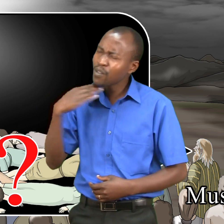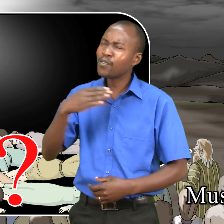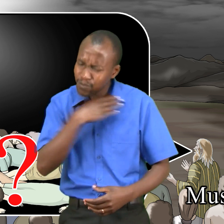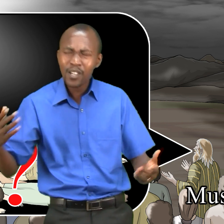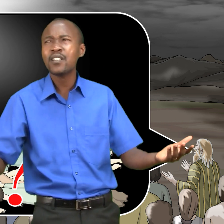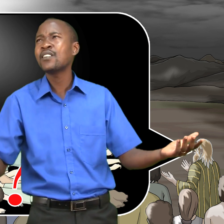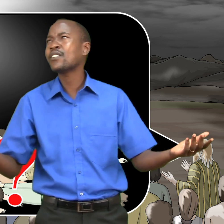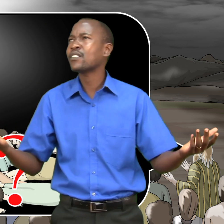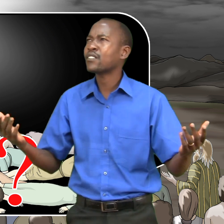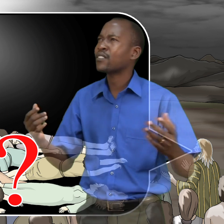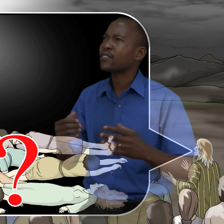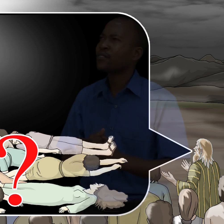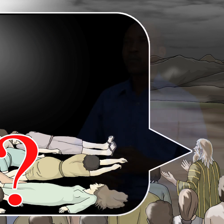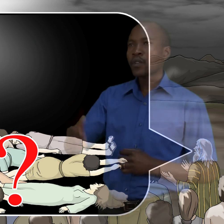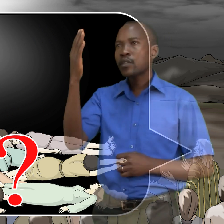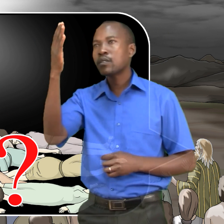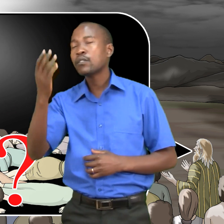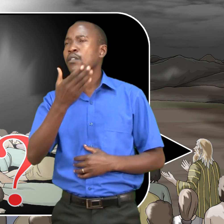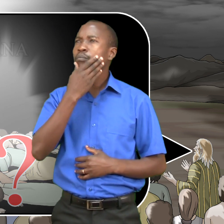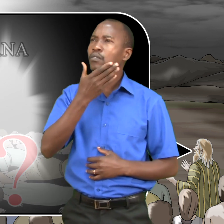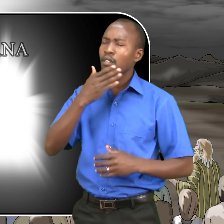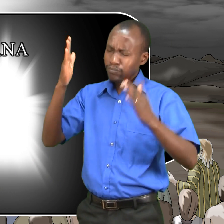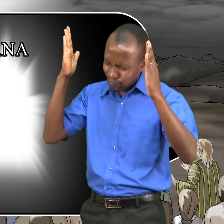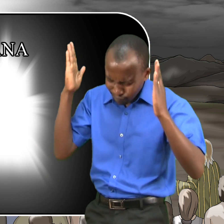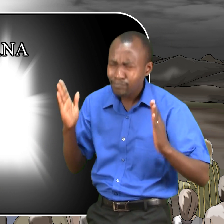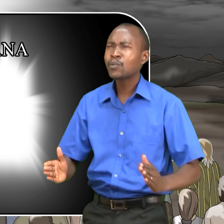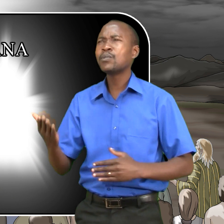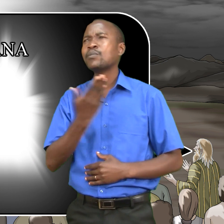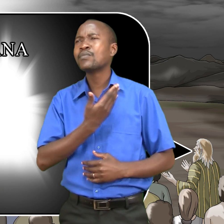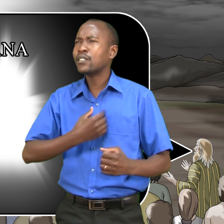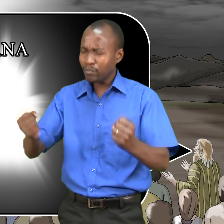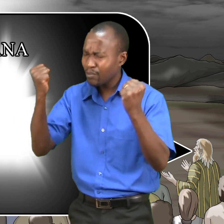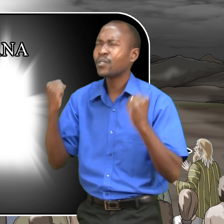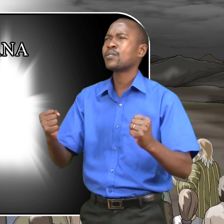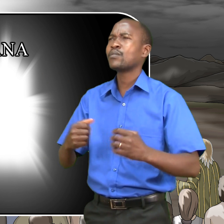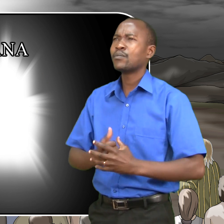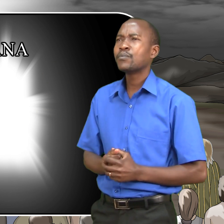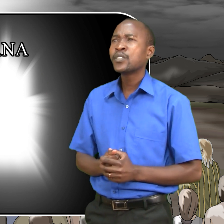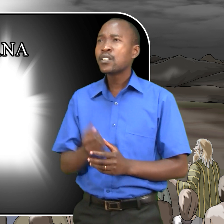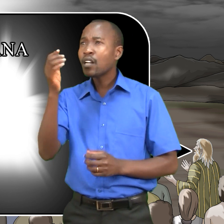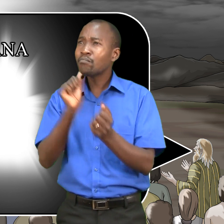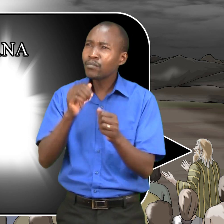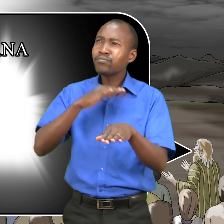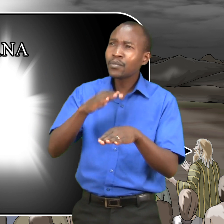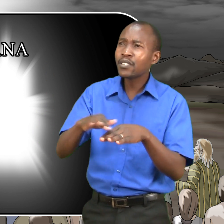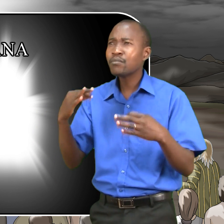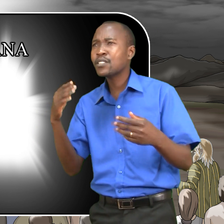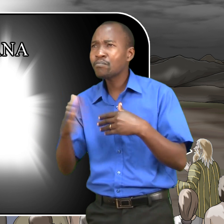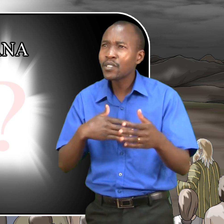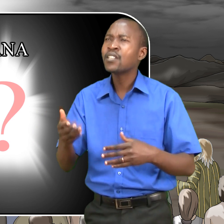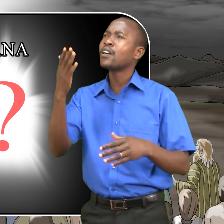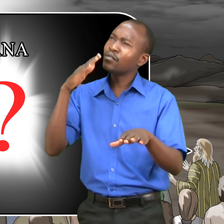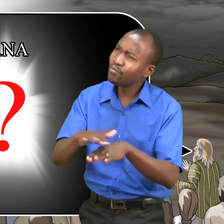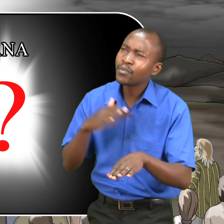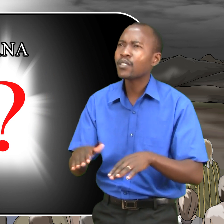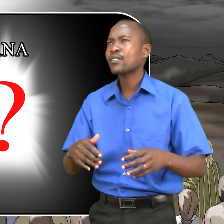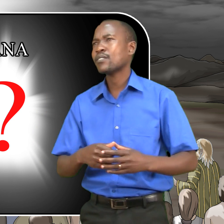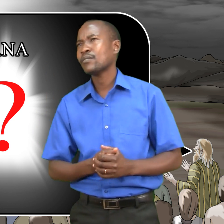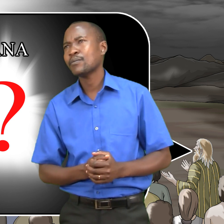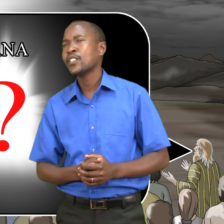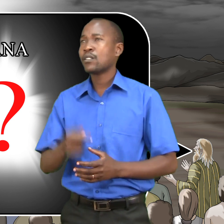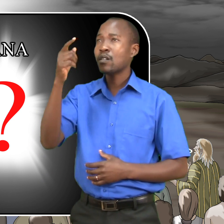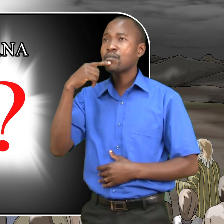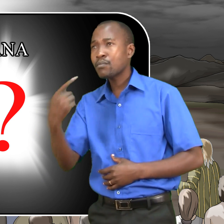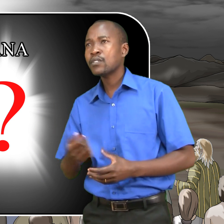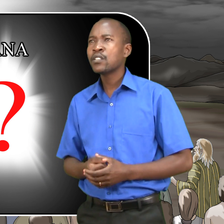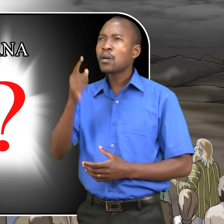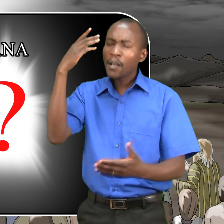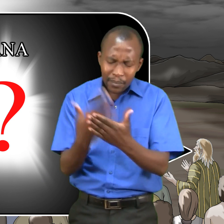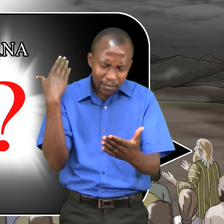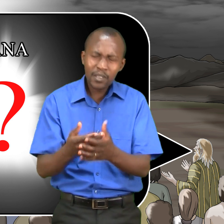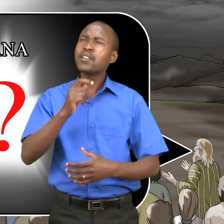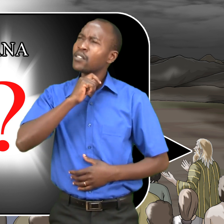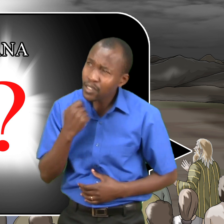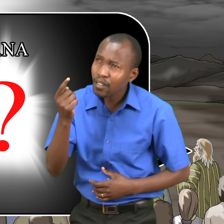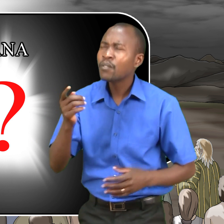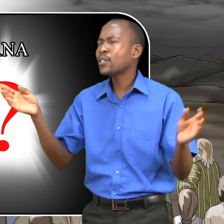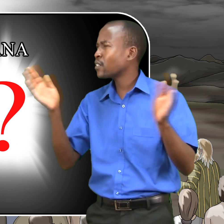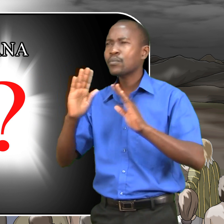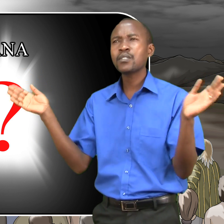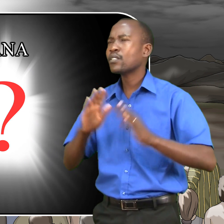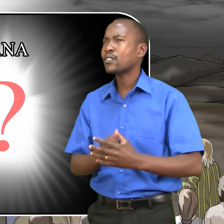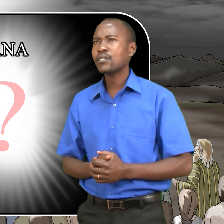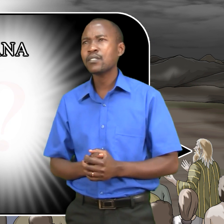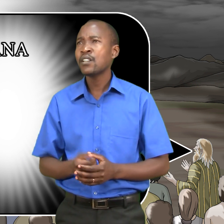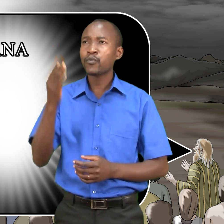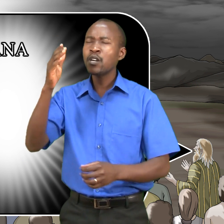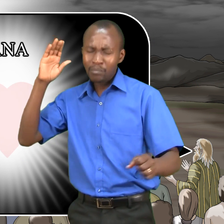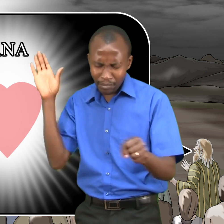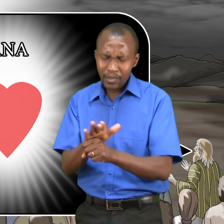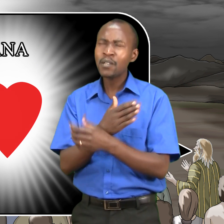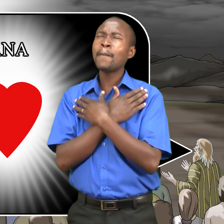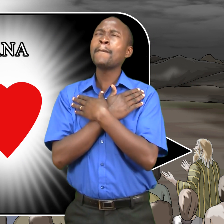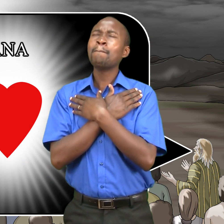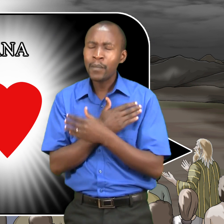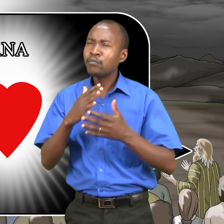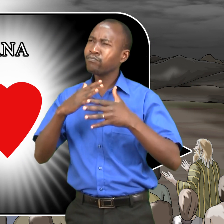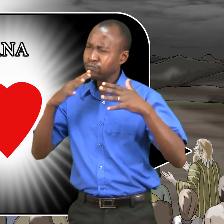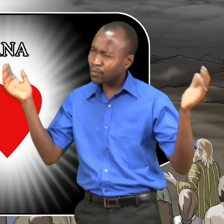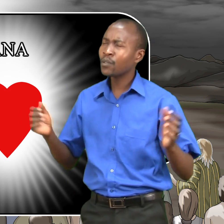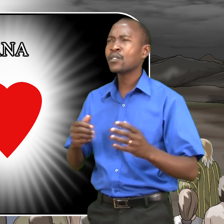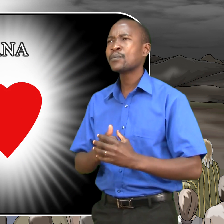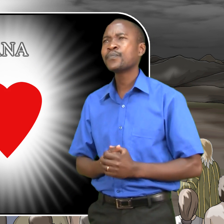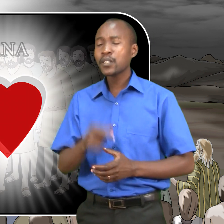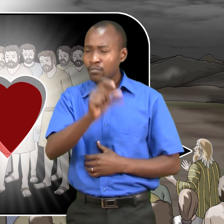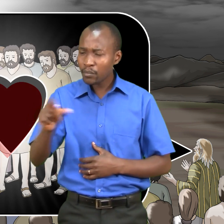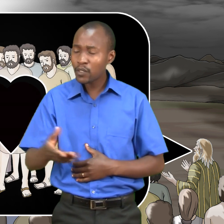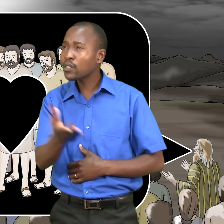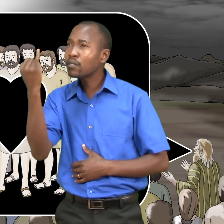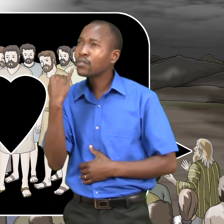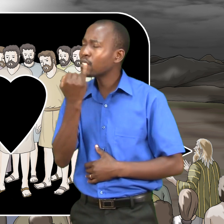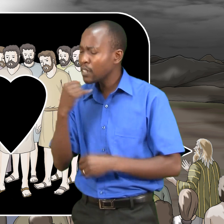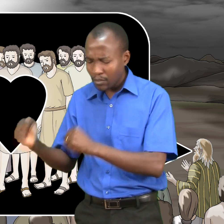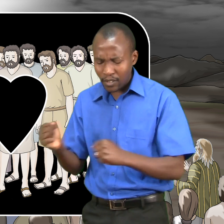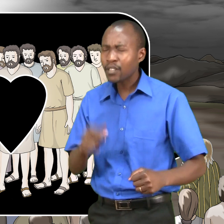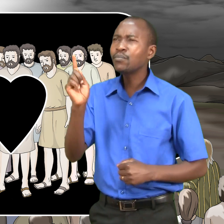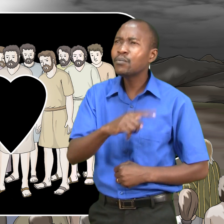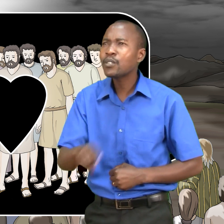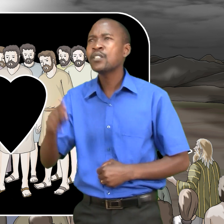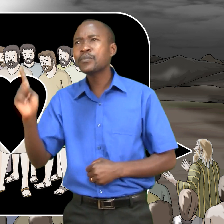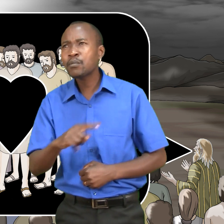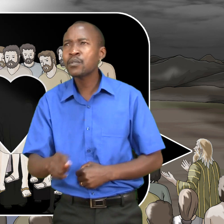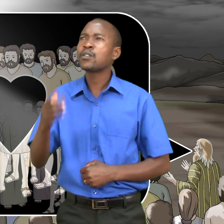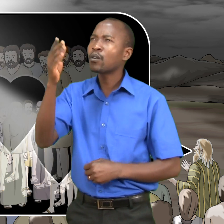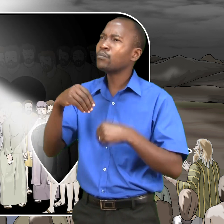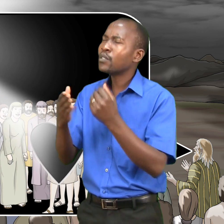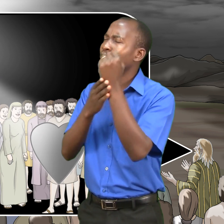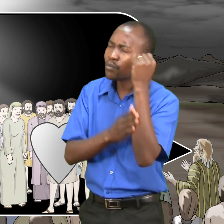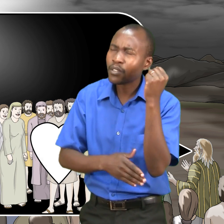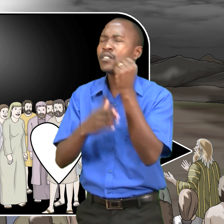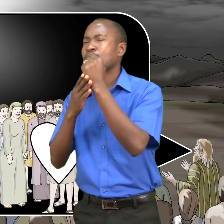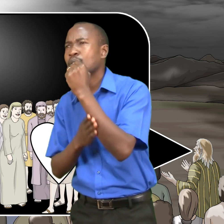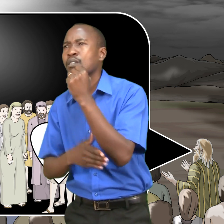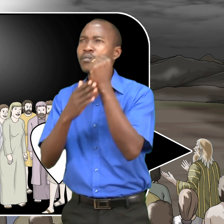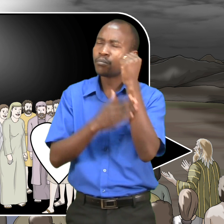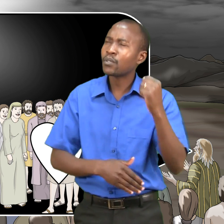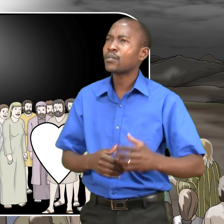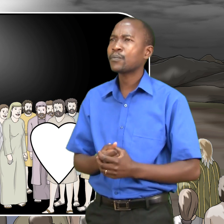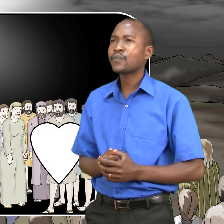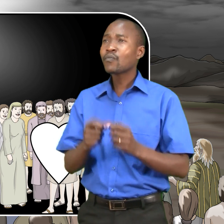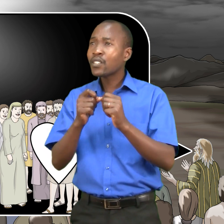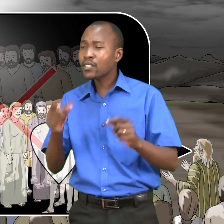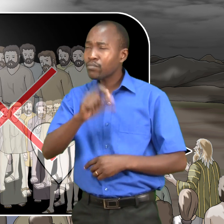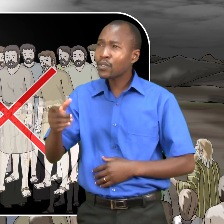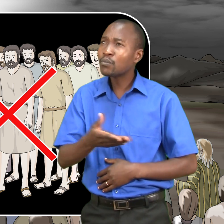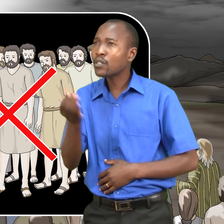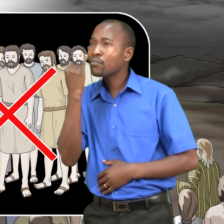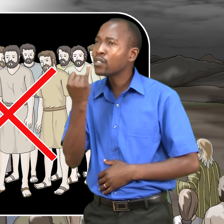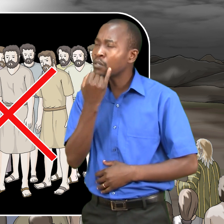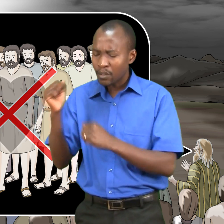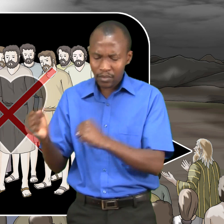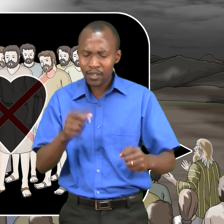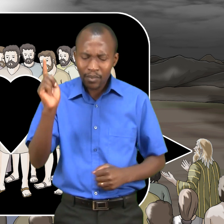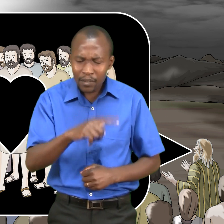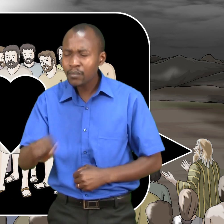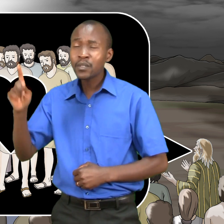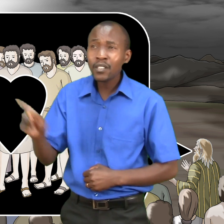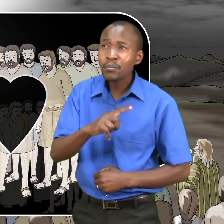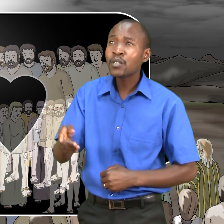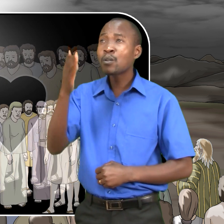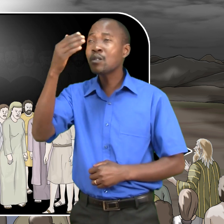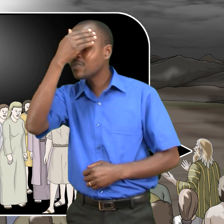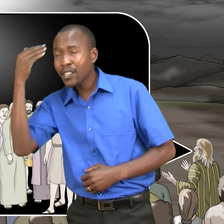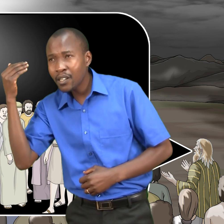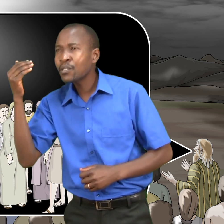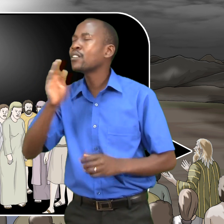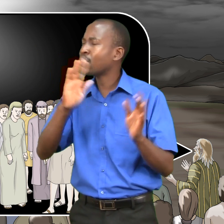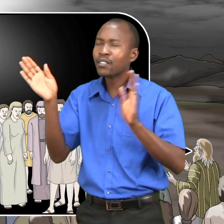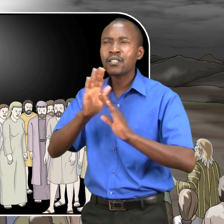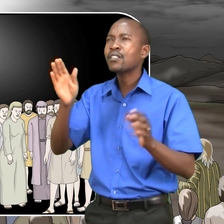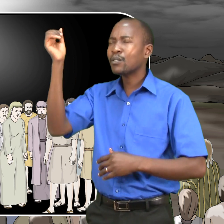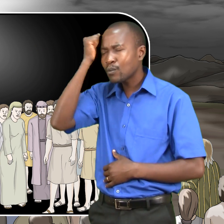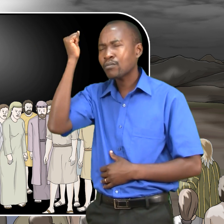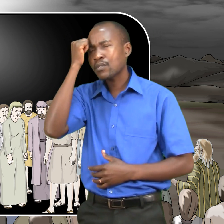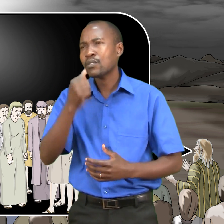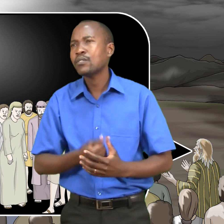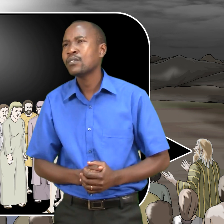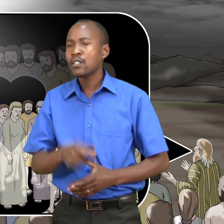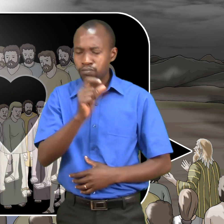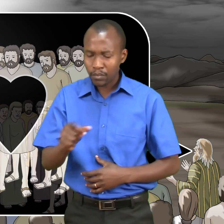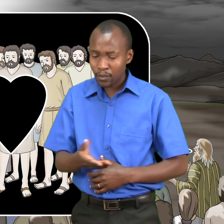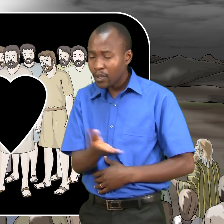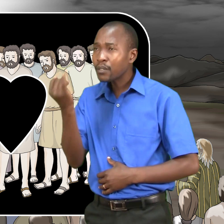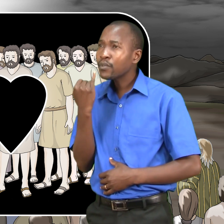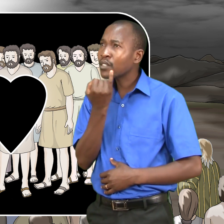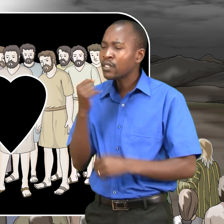So now I pray, may the power of my Lord be magnified, just as You have declared: ‘The LORD is slow to anger and abounding in loving devotion, forgiving iniquity and transgression.